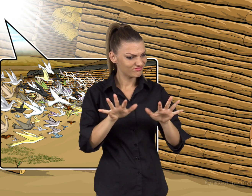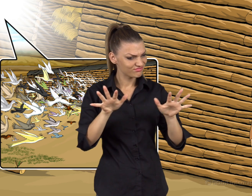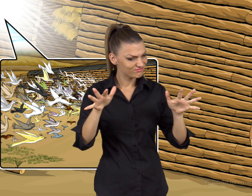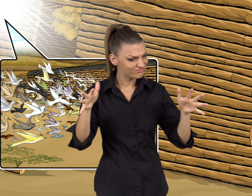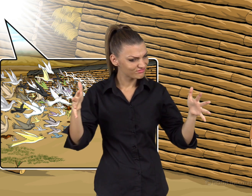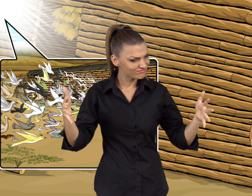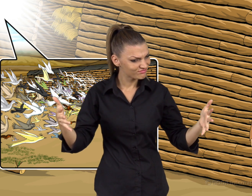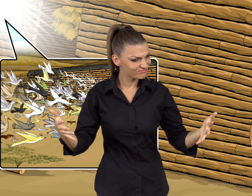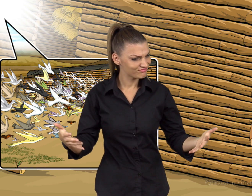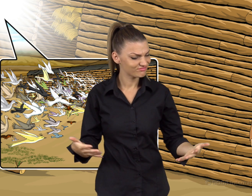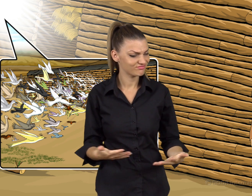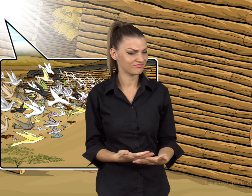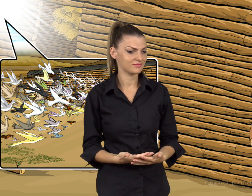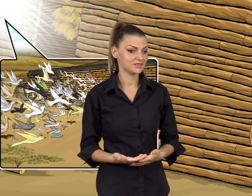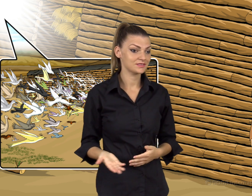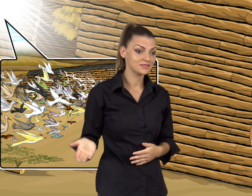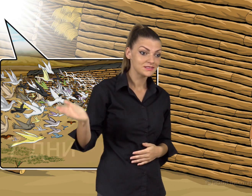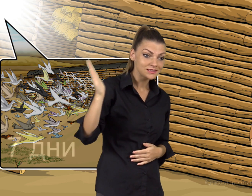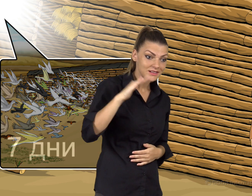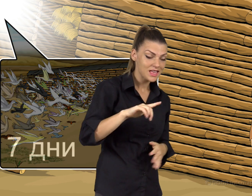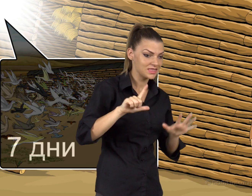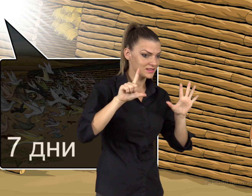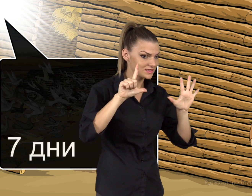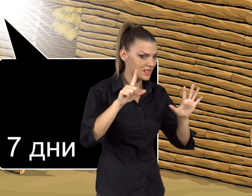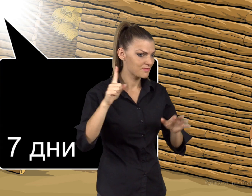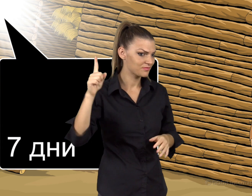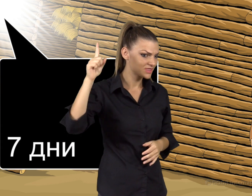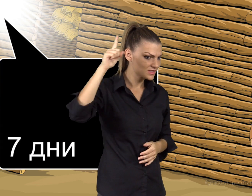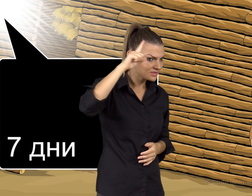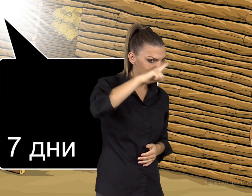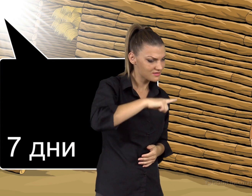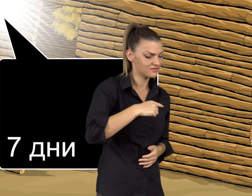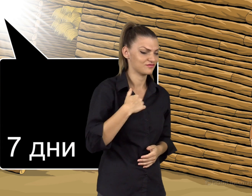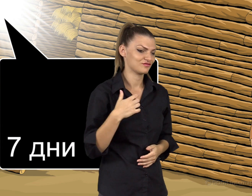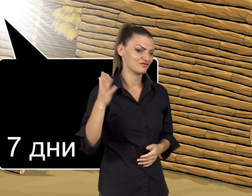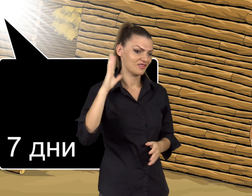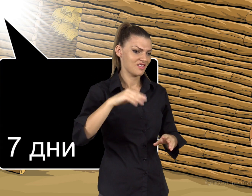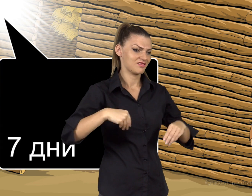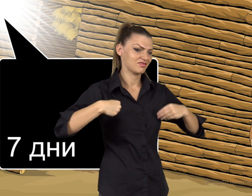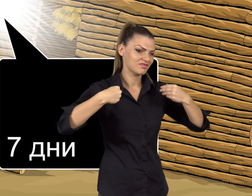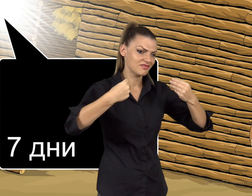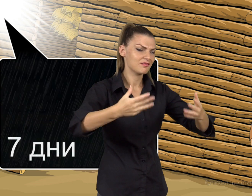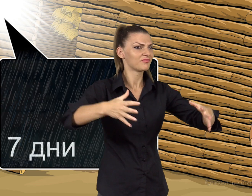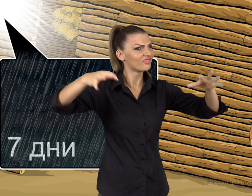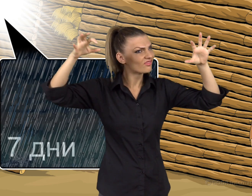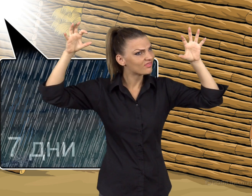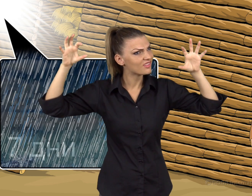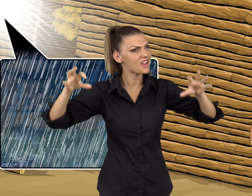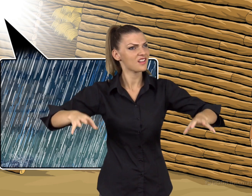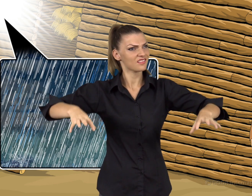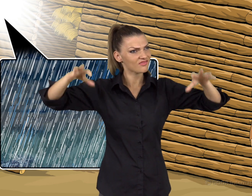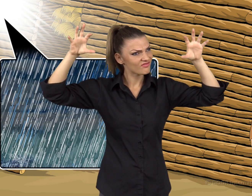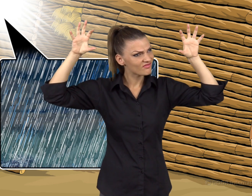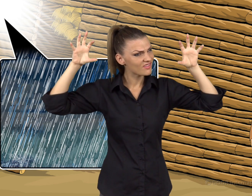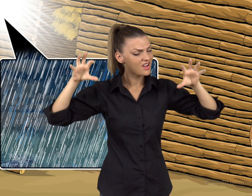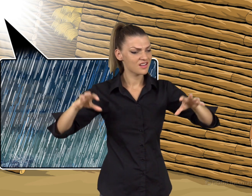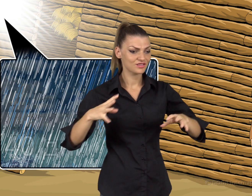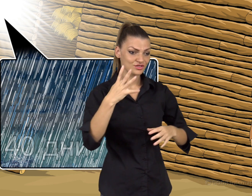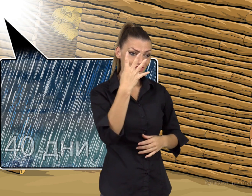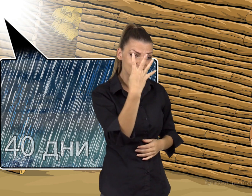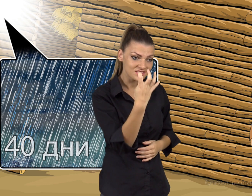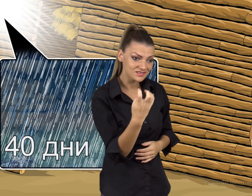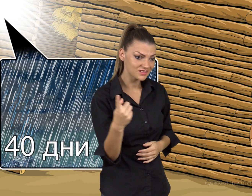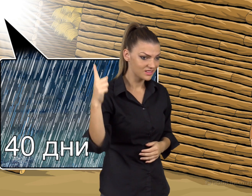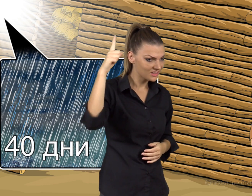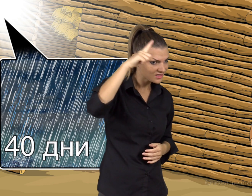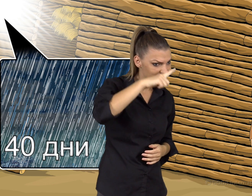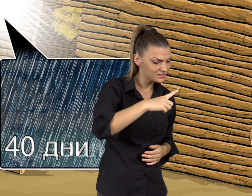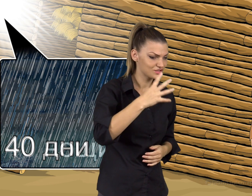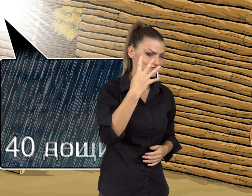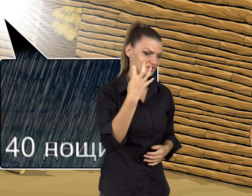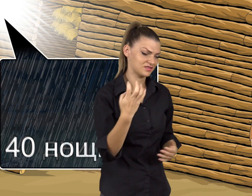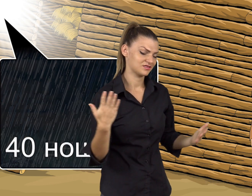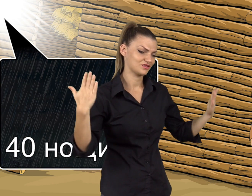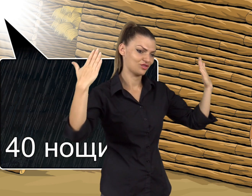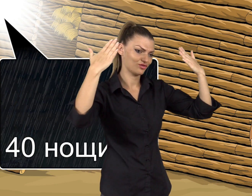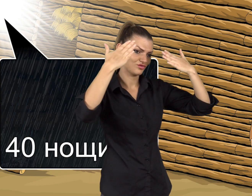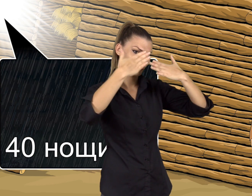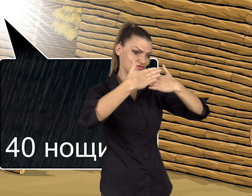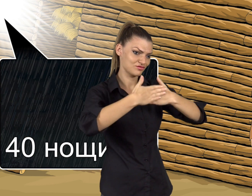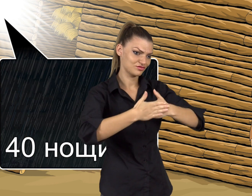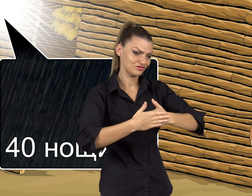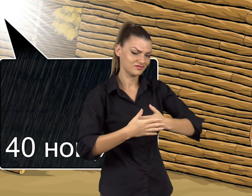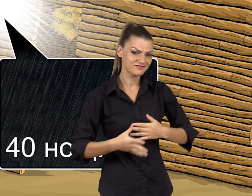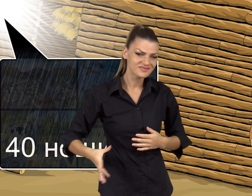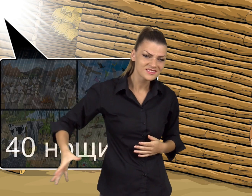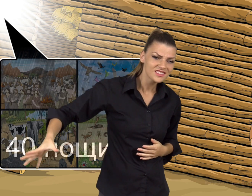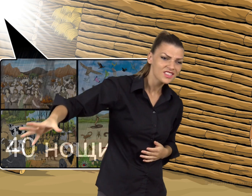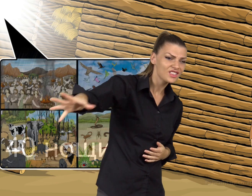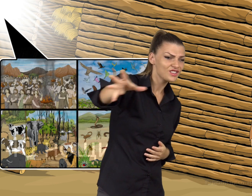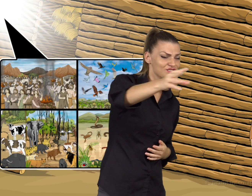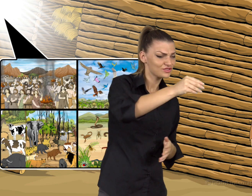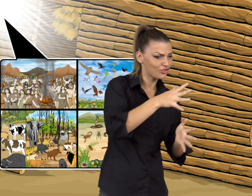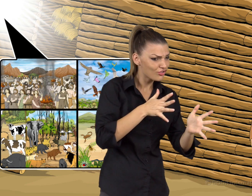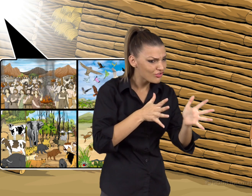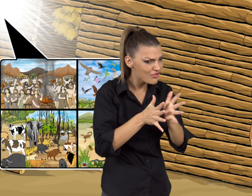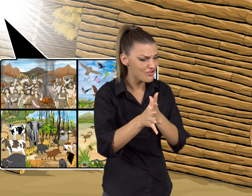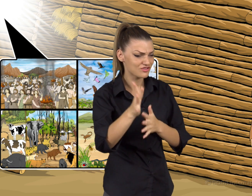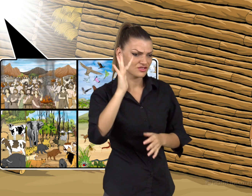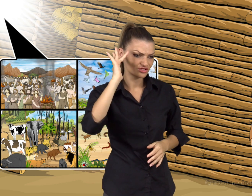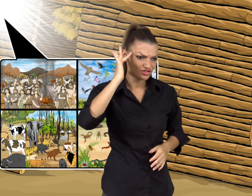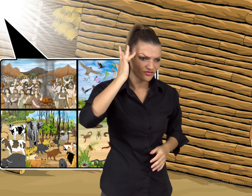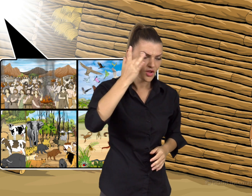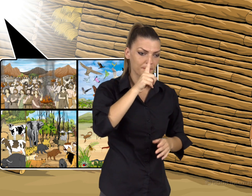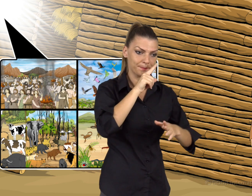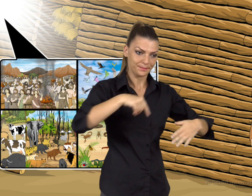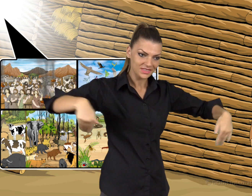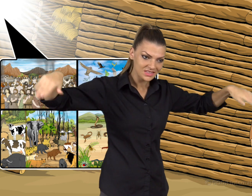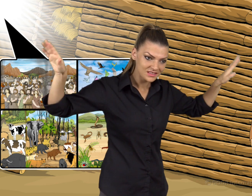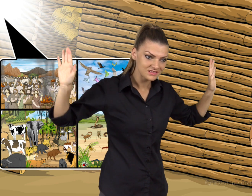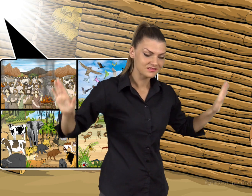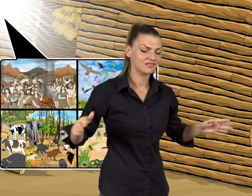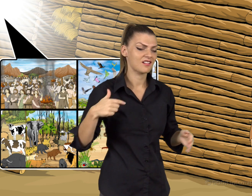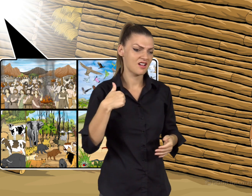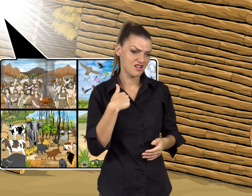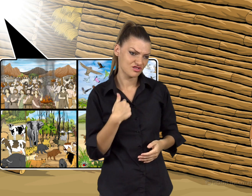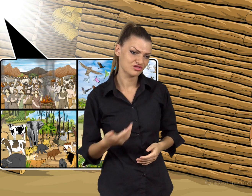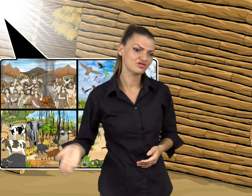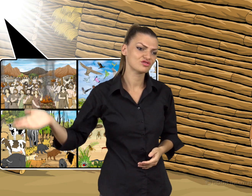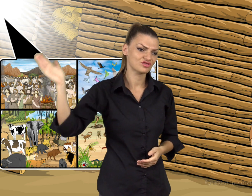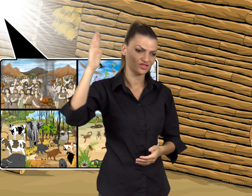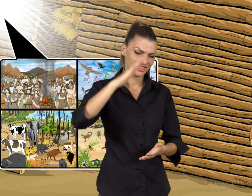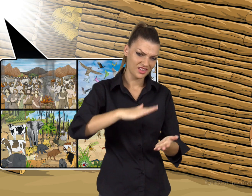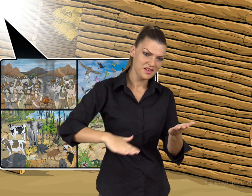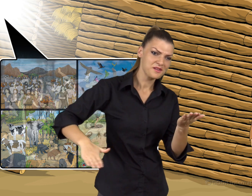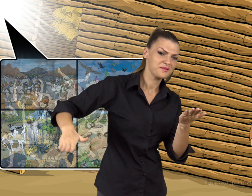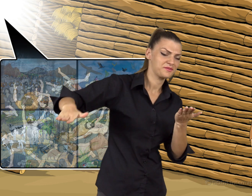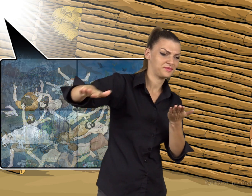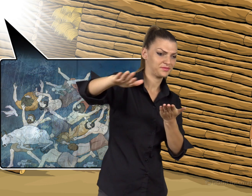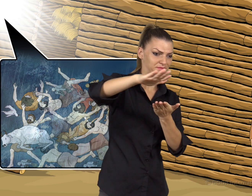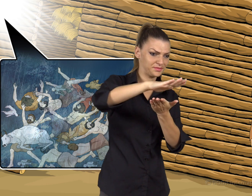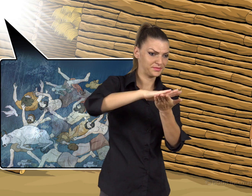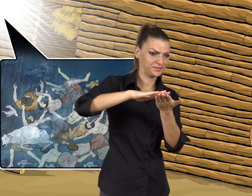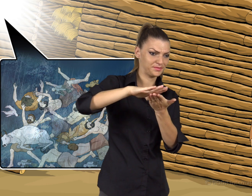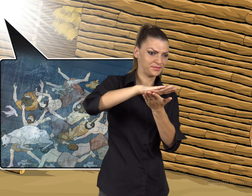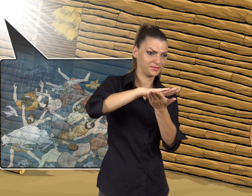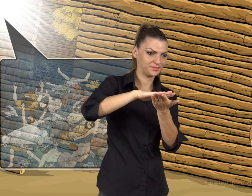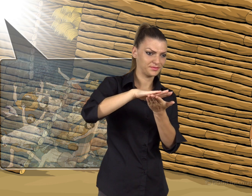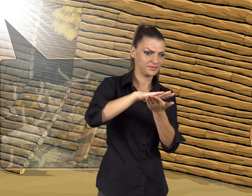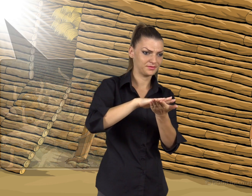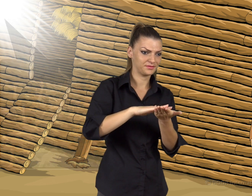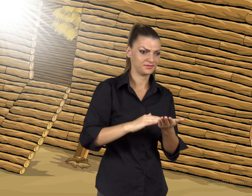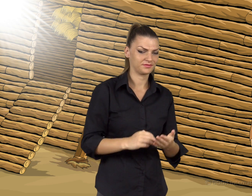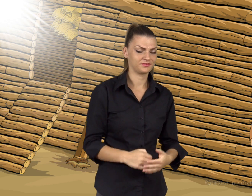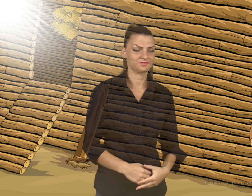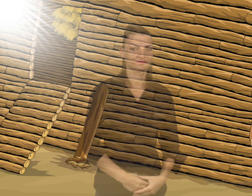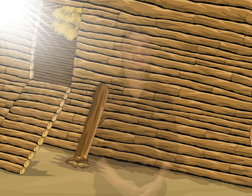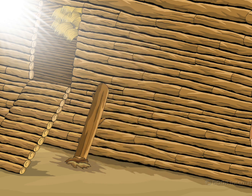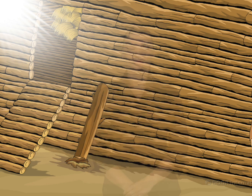For seven days from now I will send rain on the earth for forty days and forty nights, and I will wipe from the face of the earth every living thing I have made.”